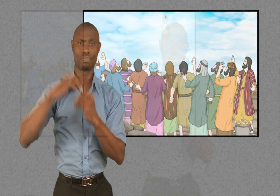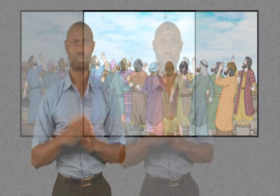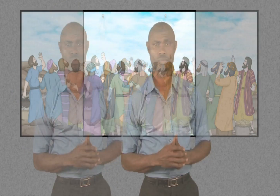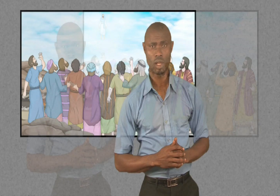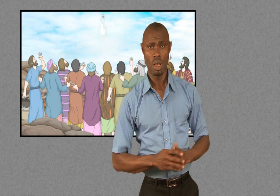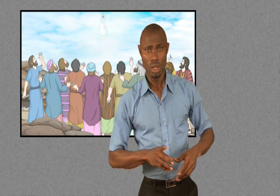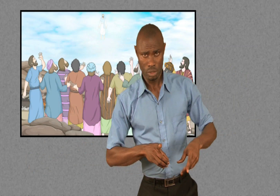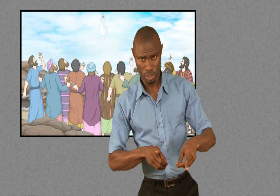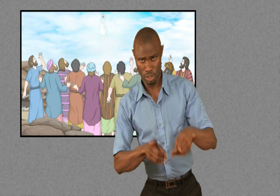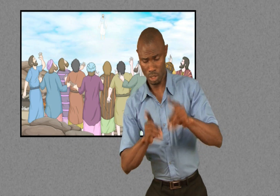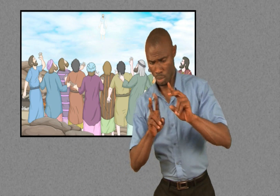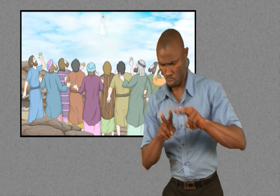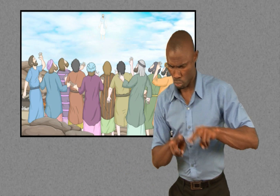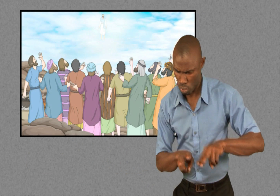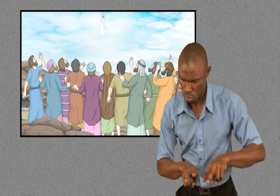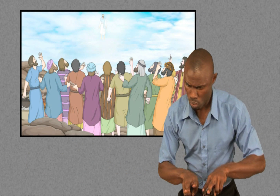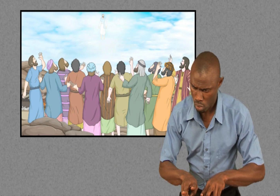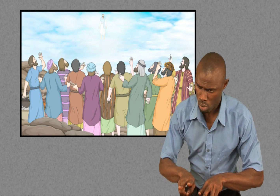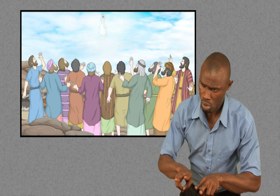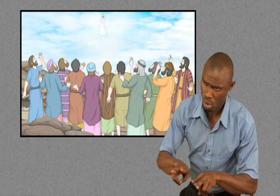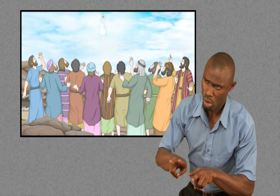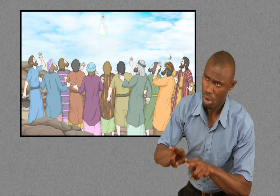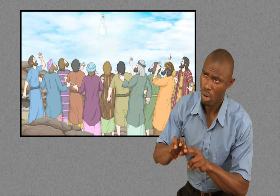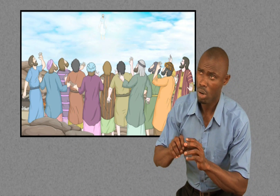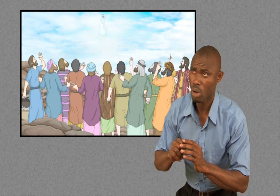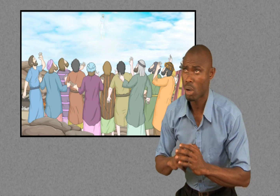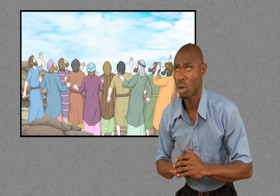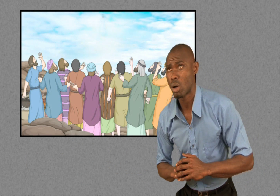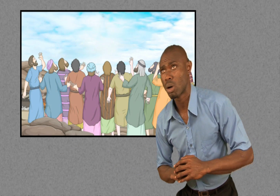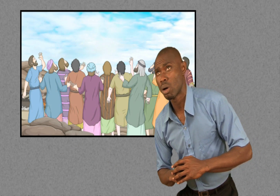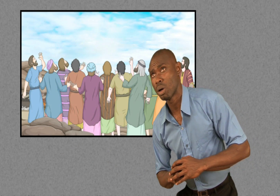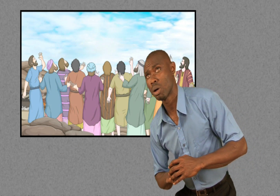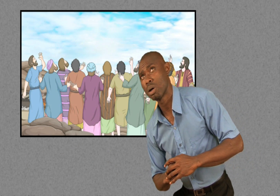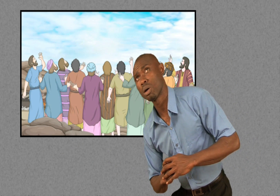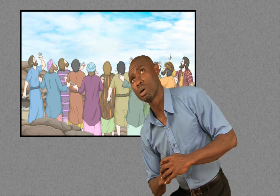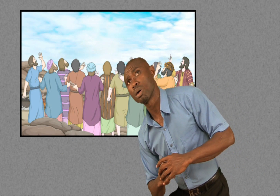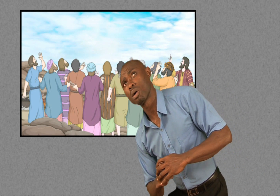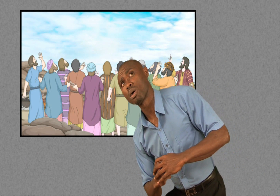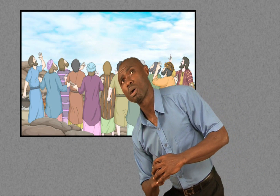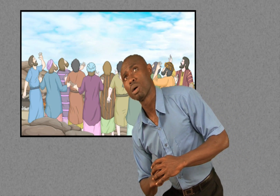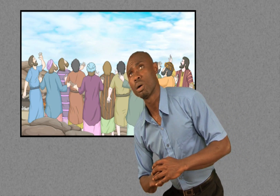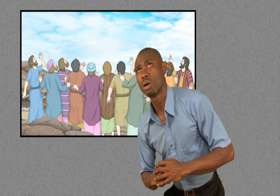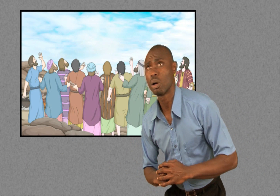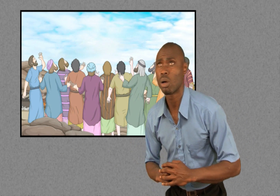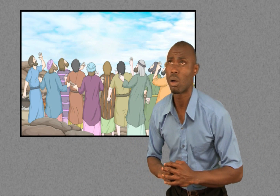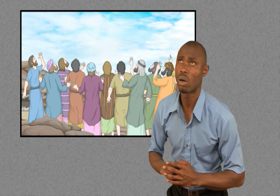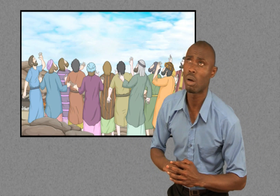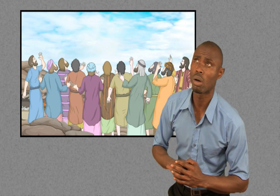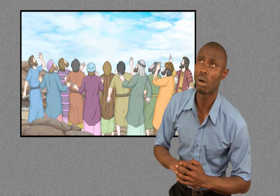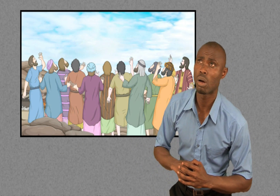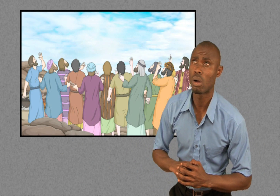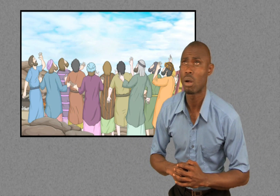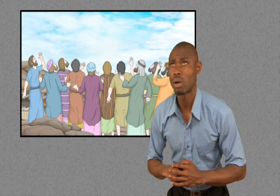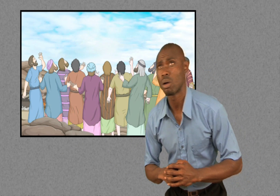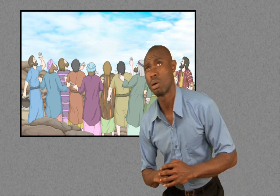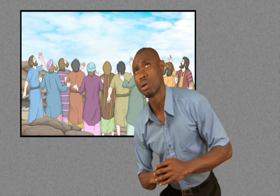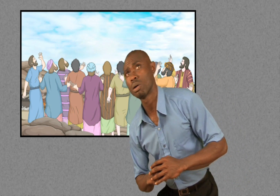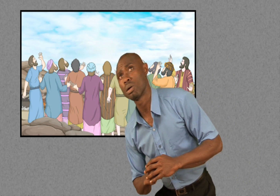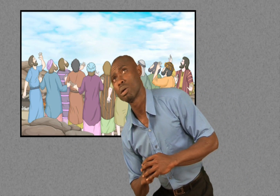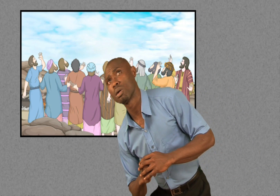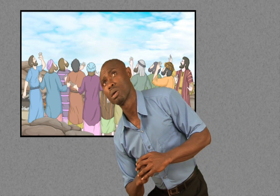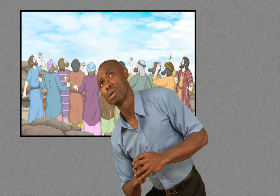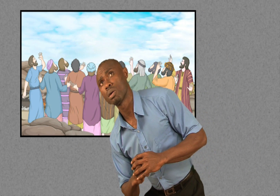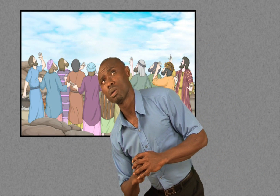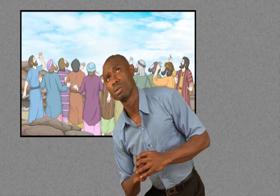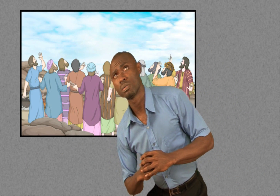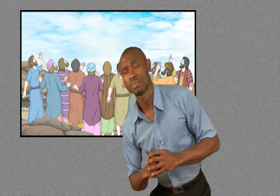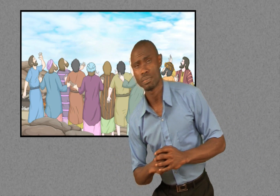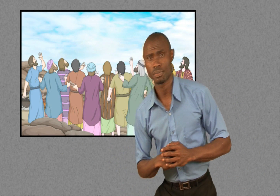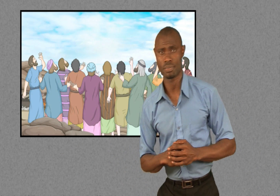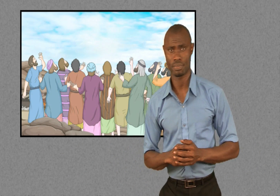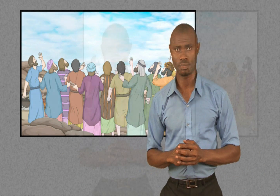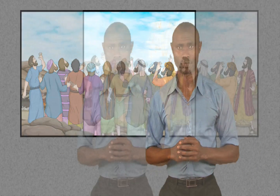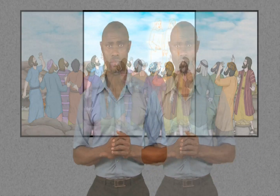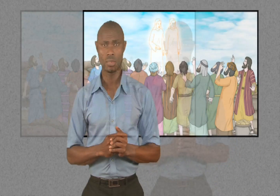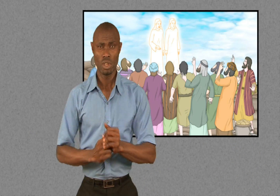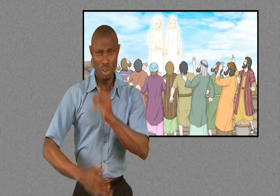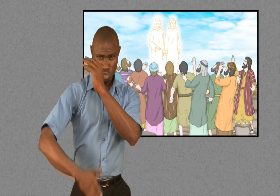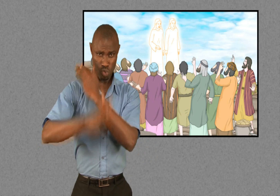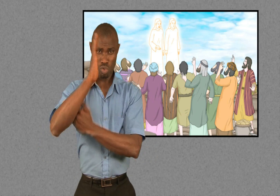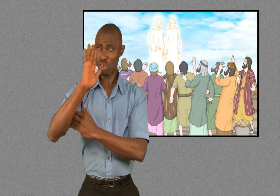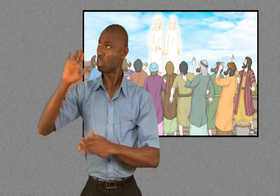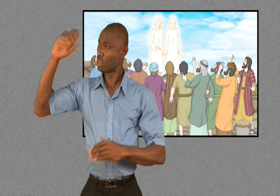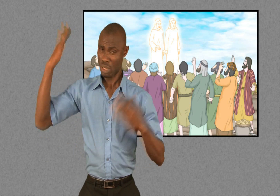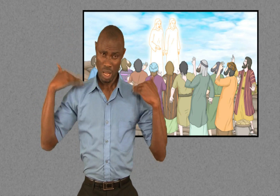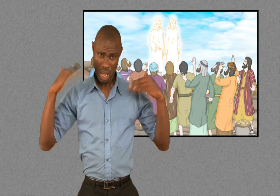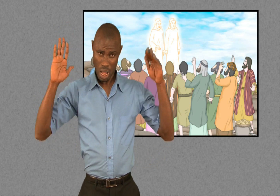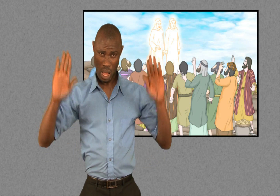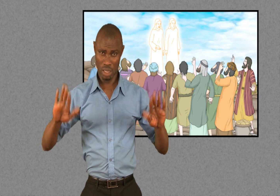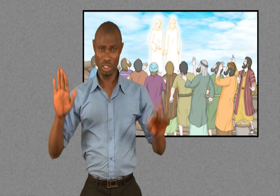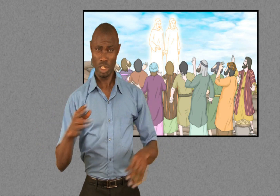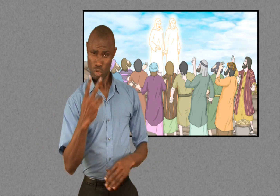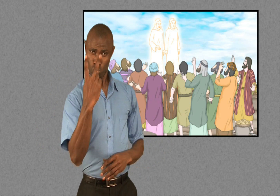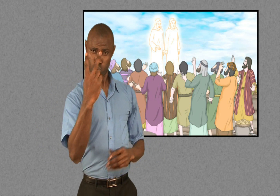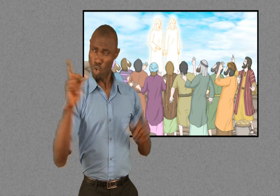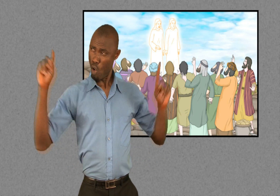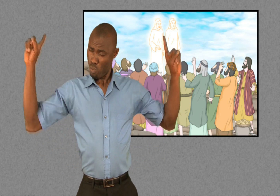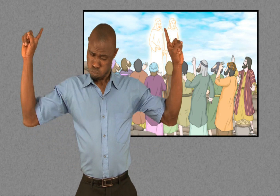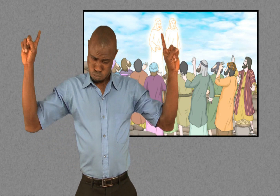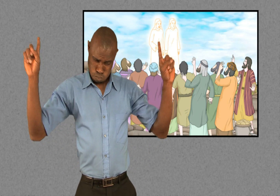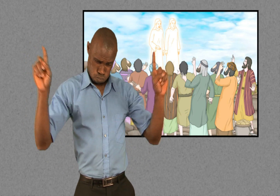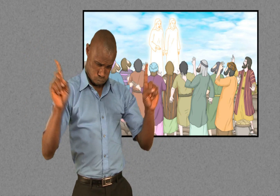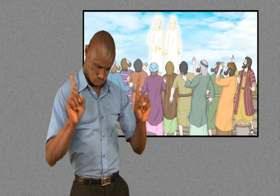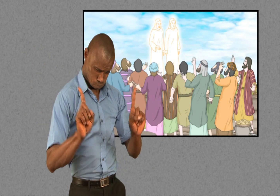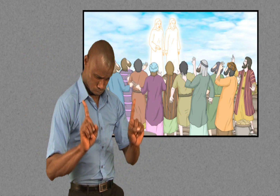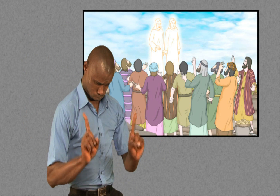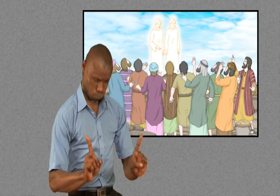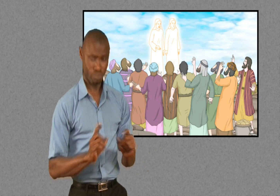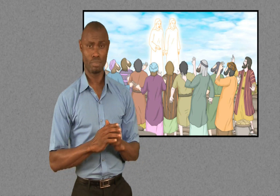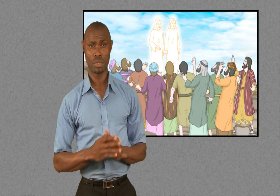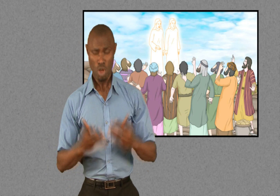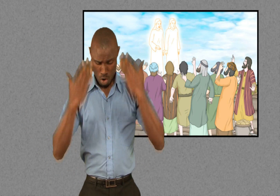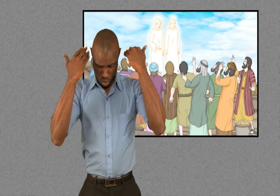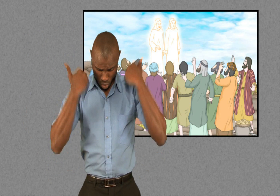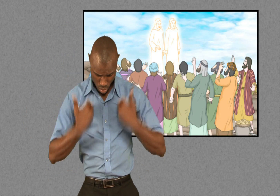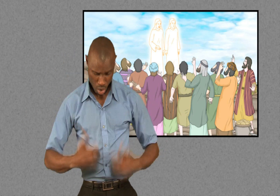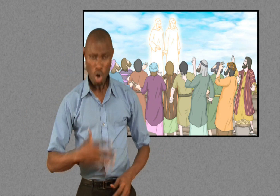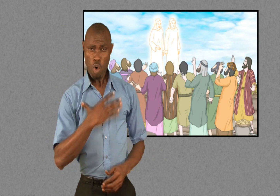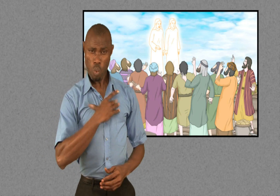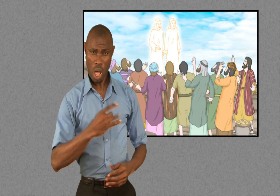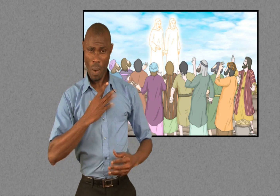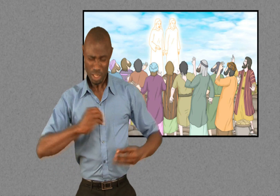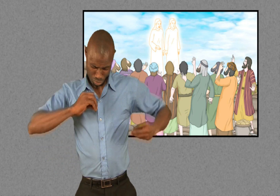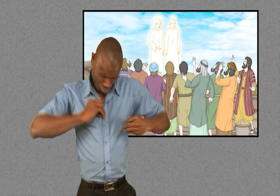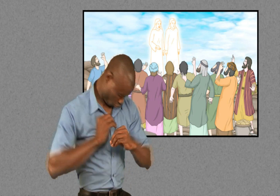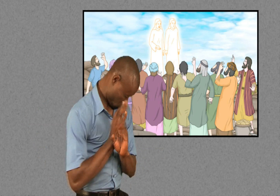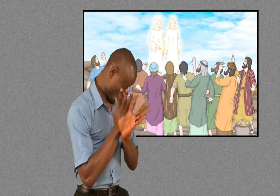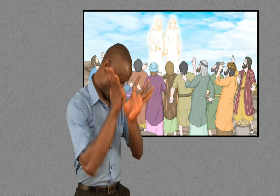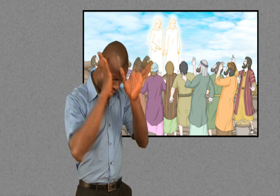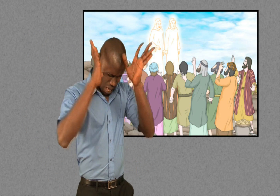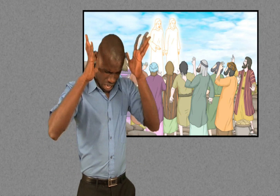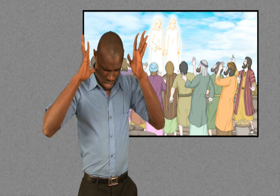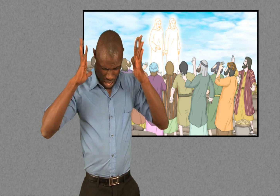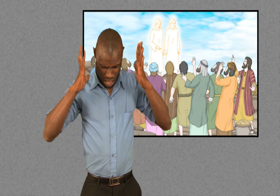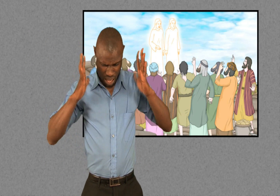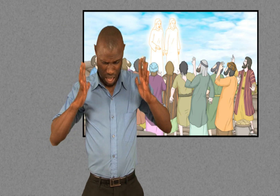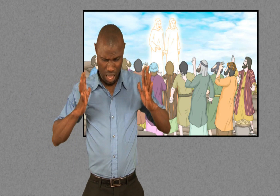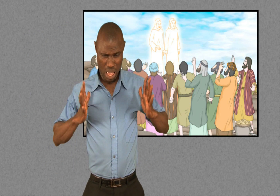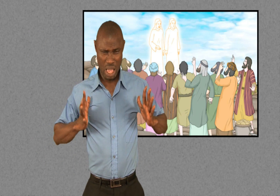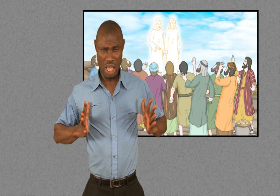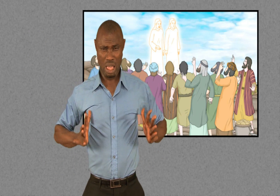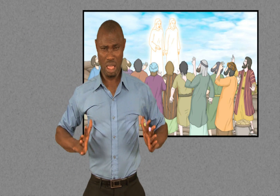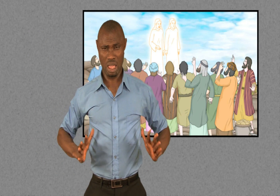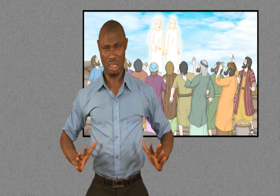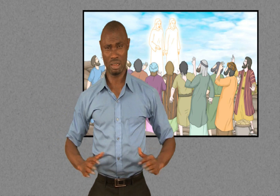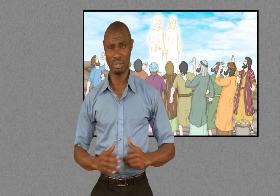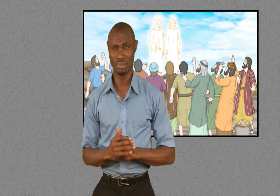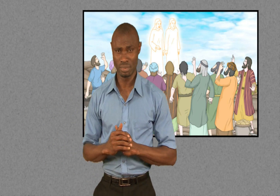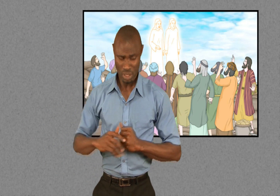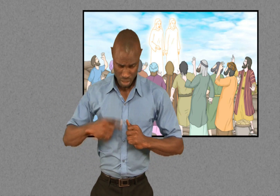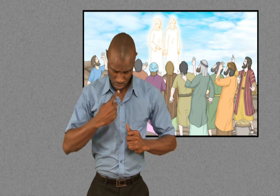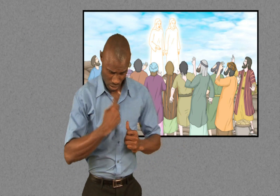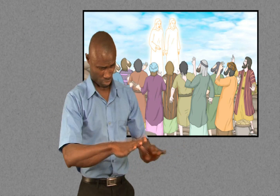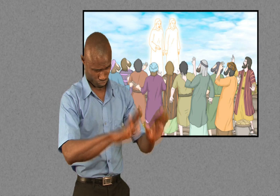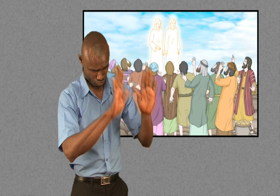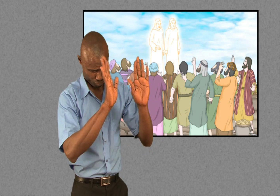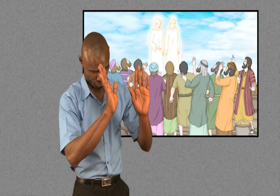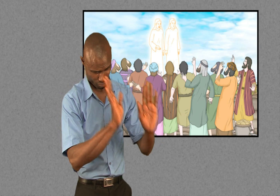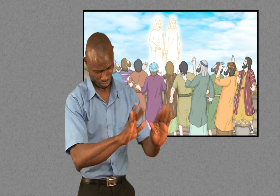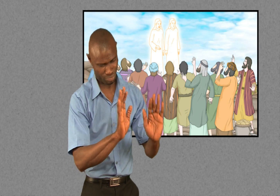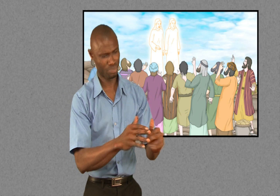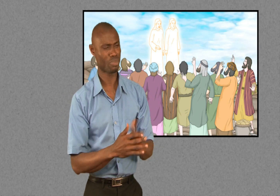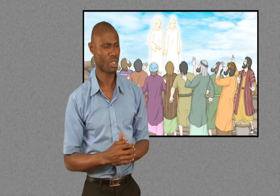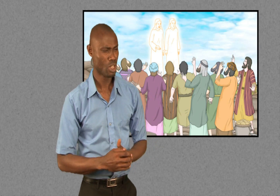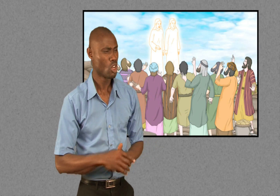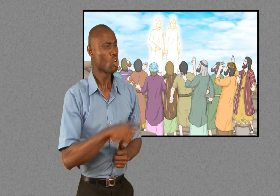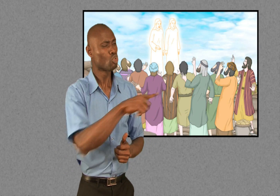They were looking intently into the sky as He was going, when suddenly two men dressed in white stood beside them.